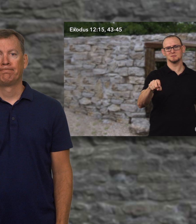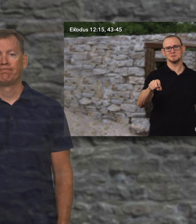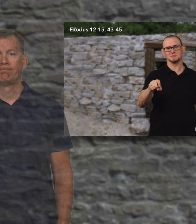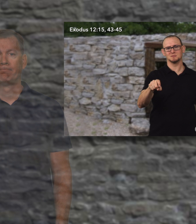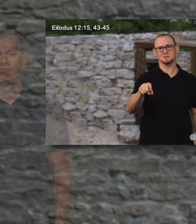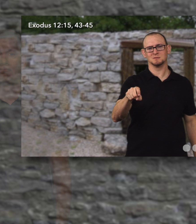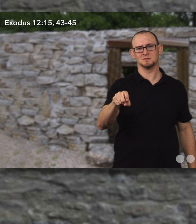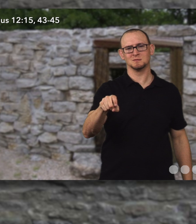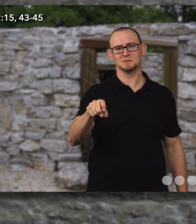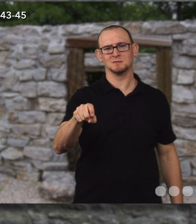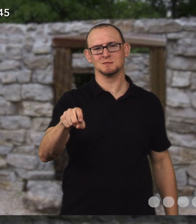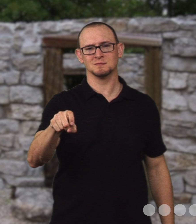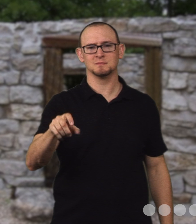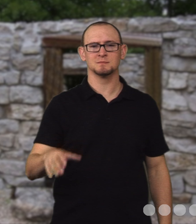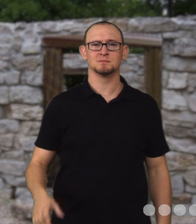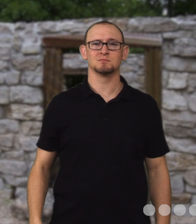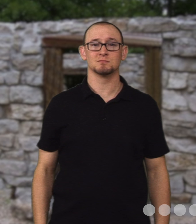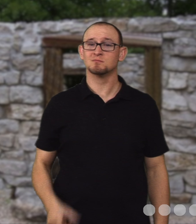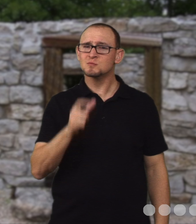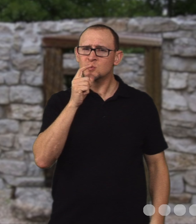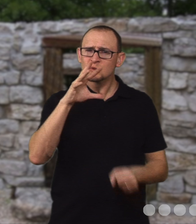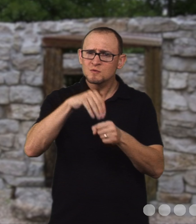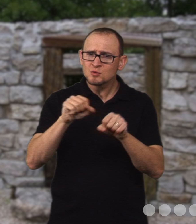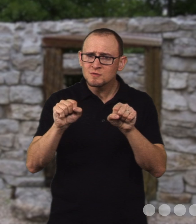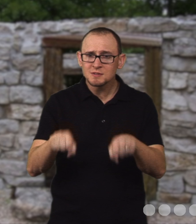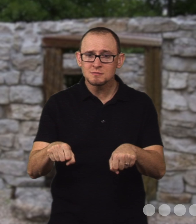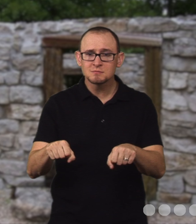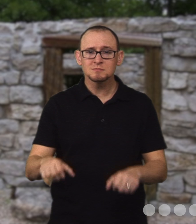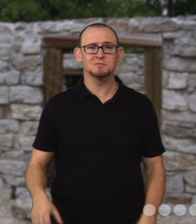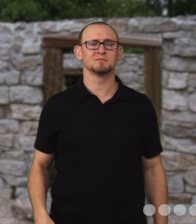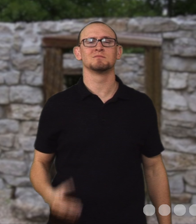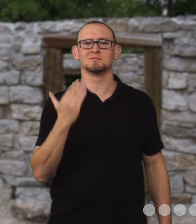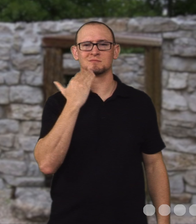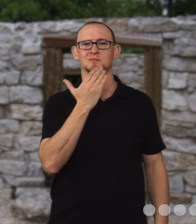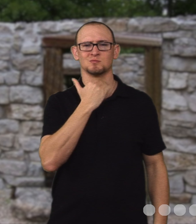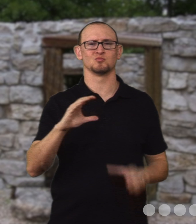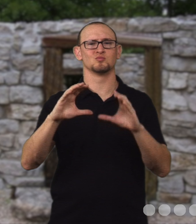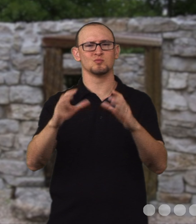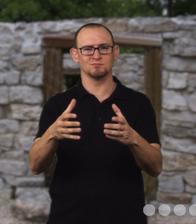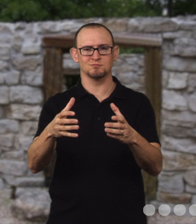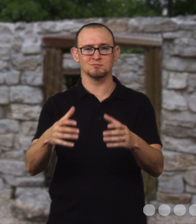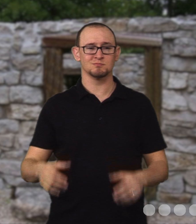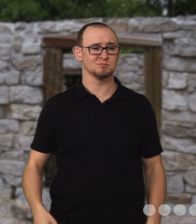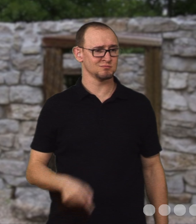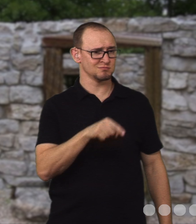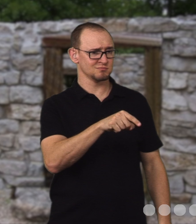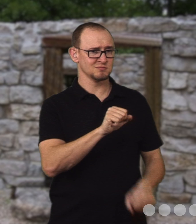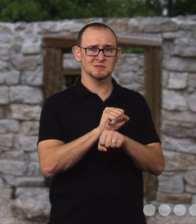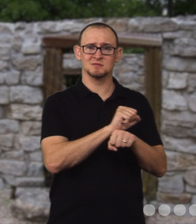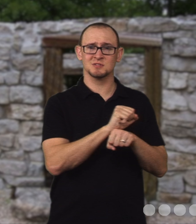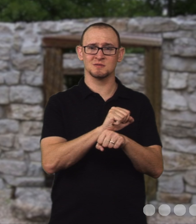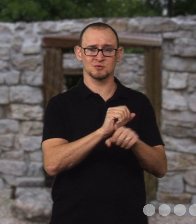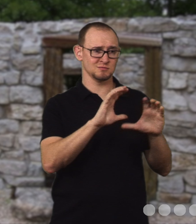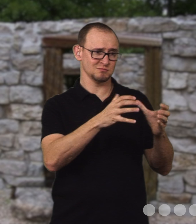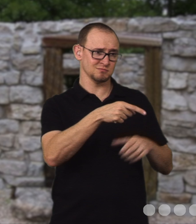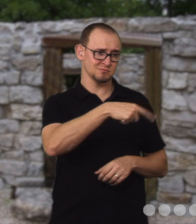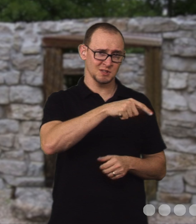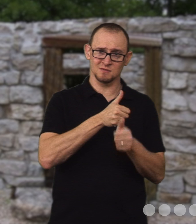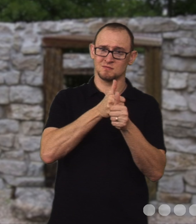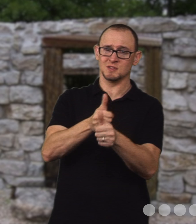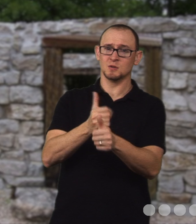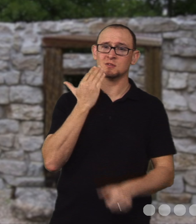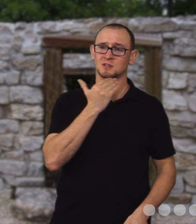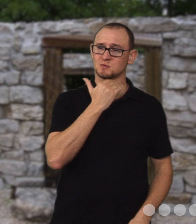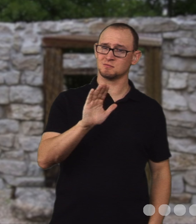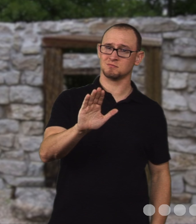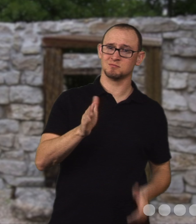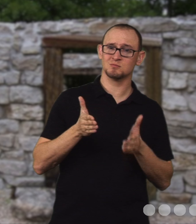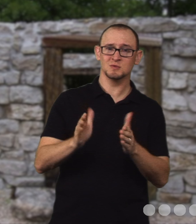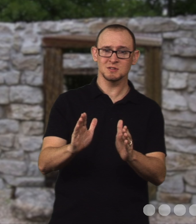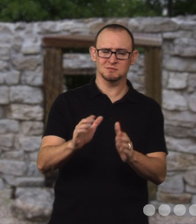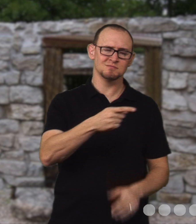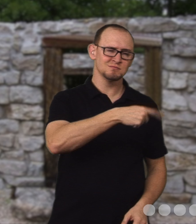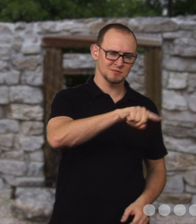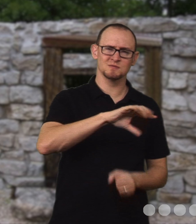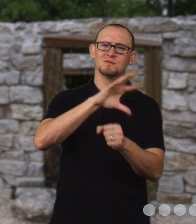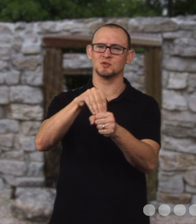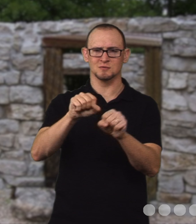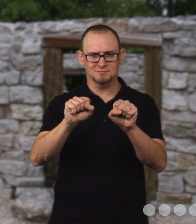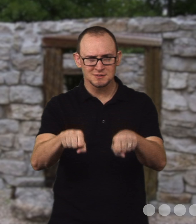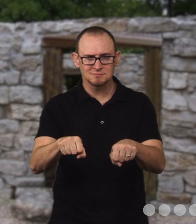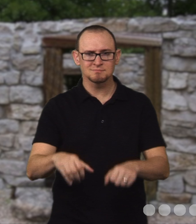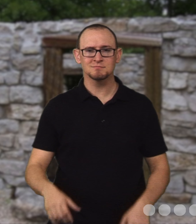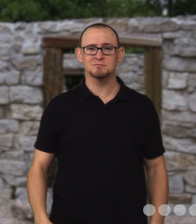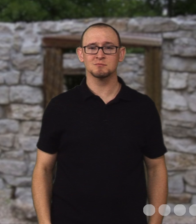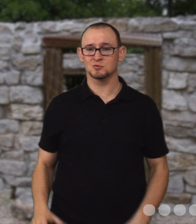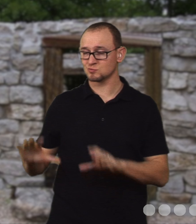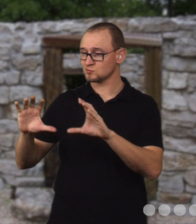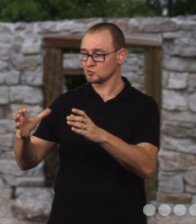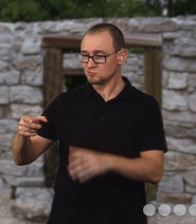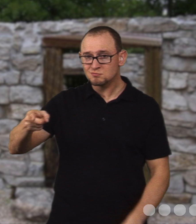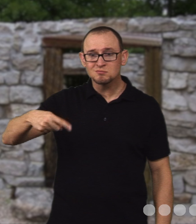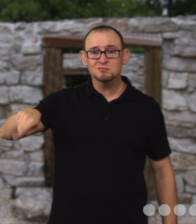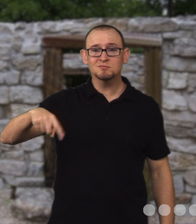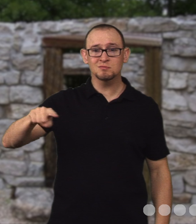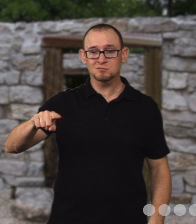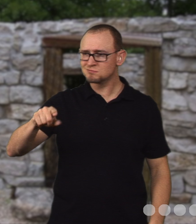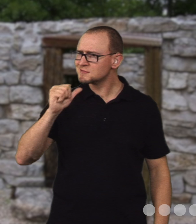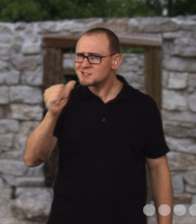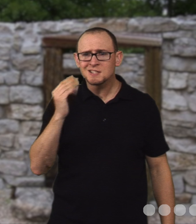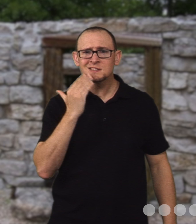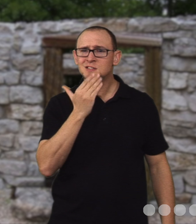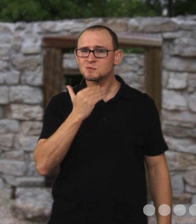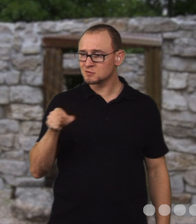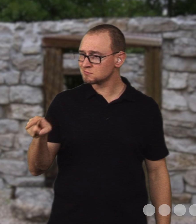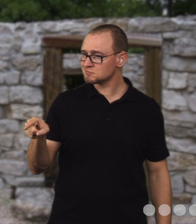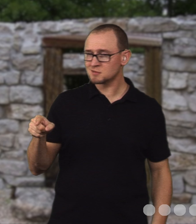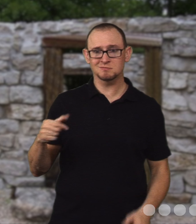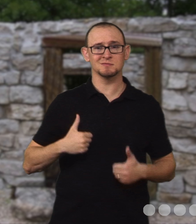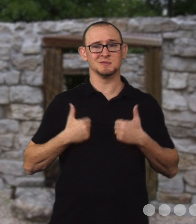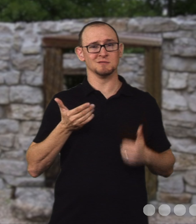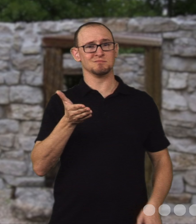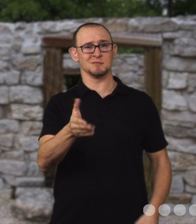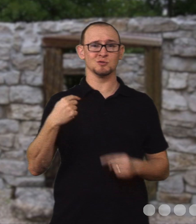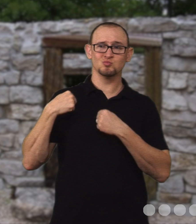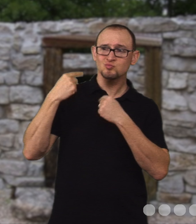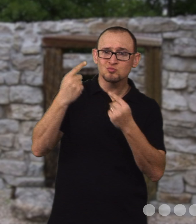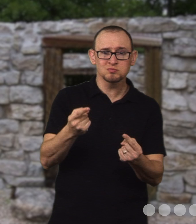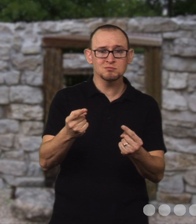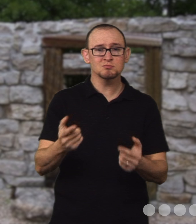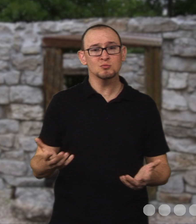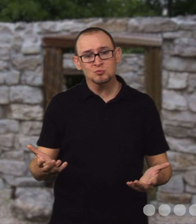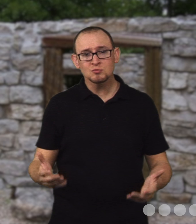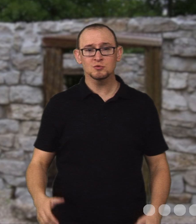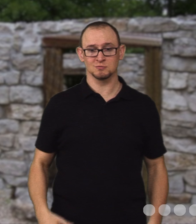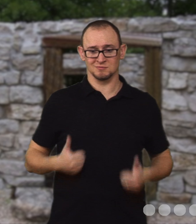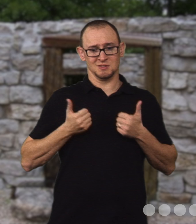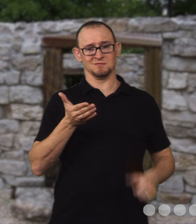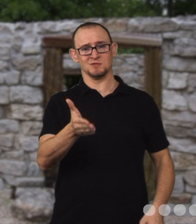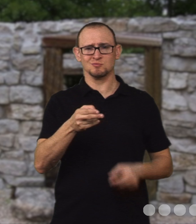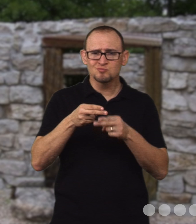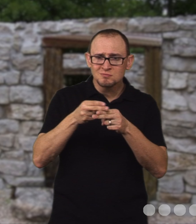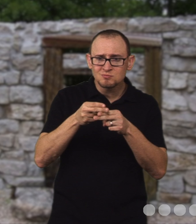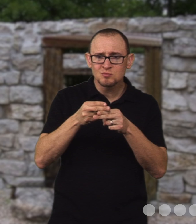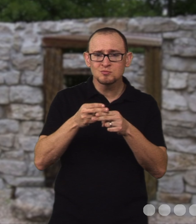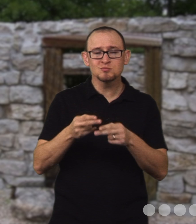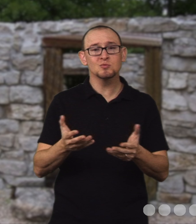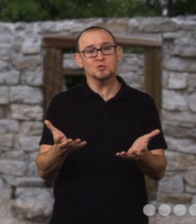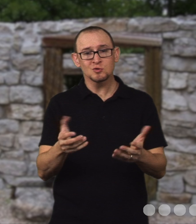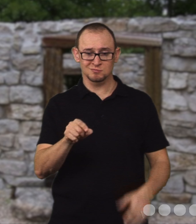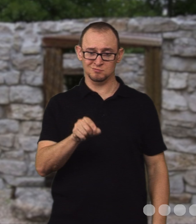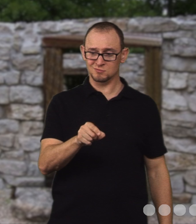But any slave who has been purchased may eat of it, after you have circumcised him.